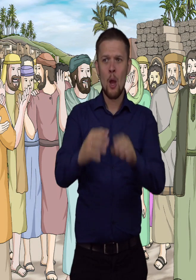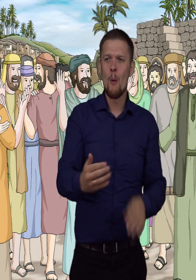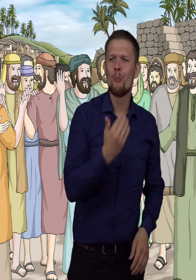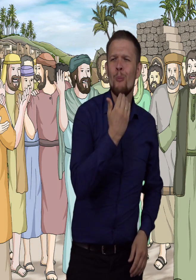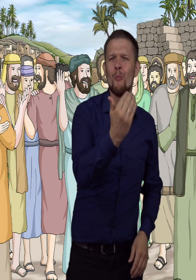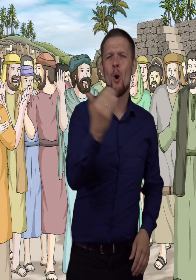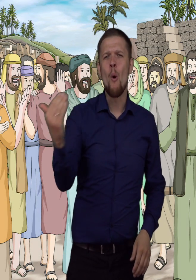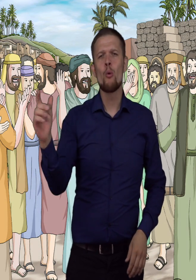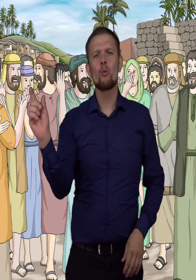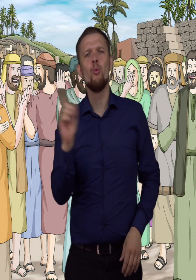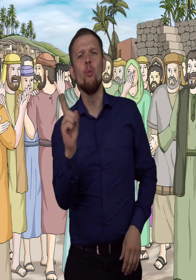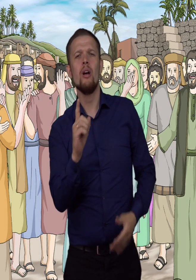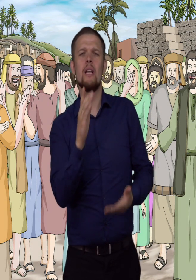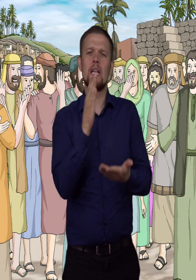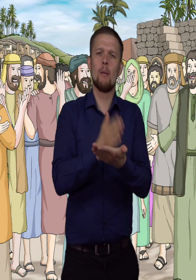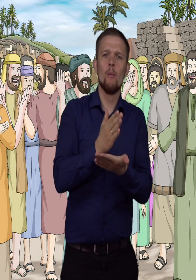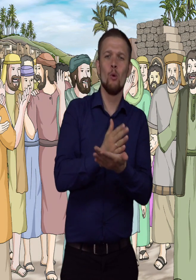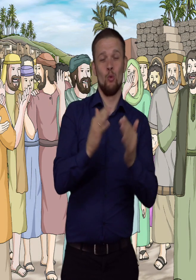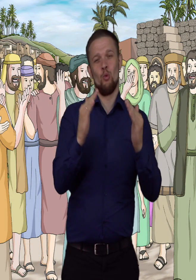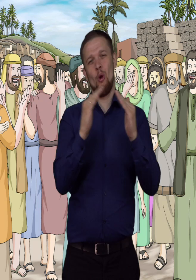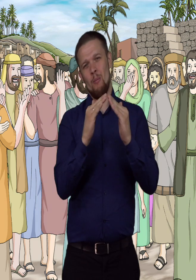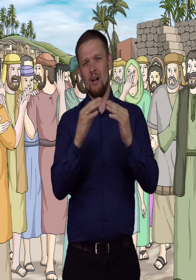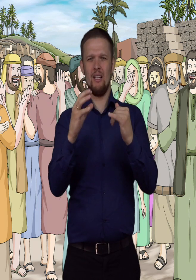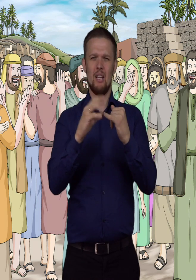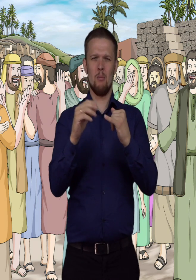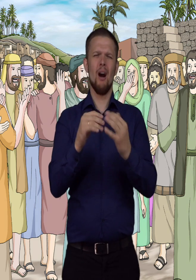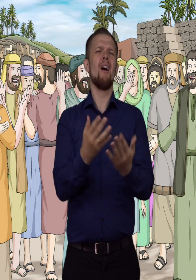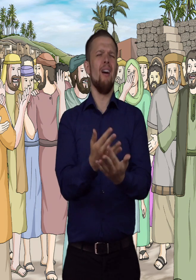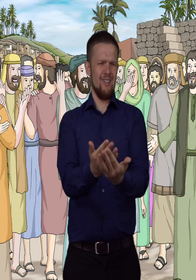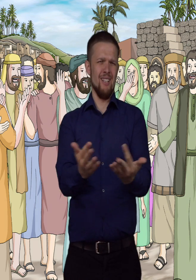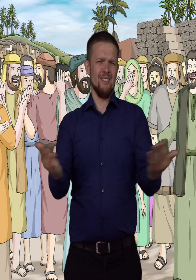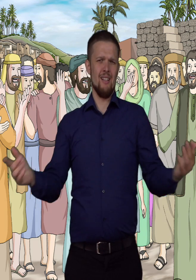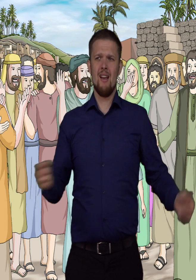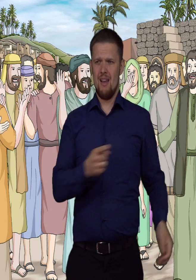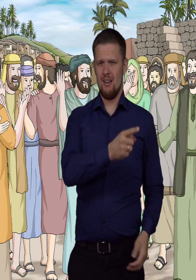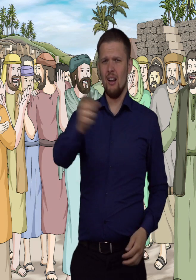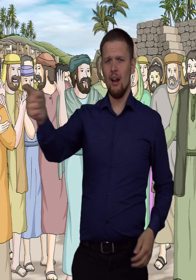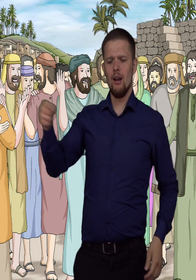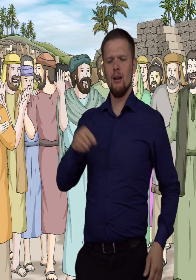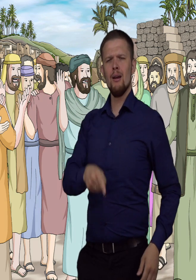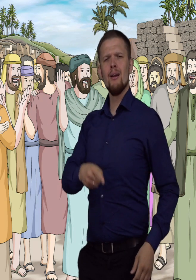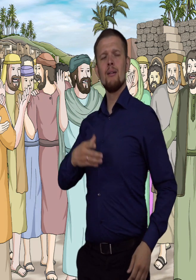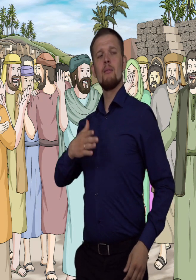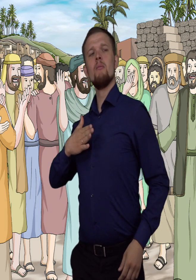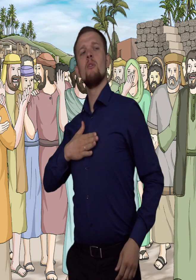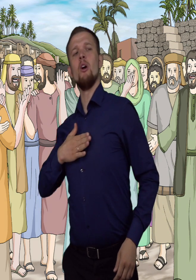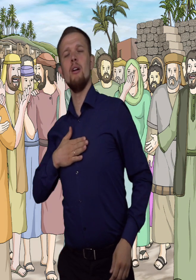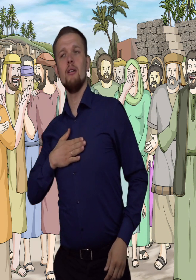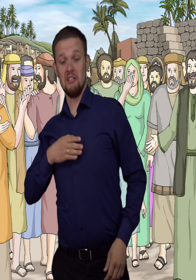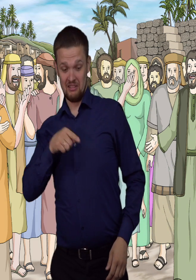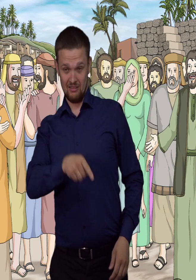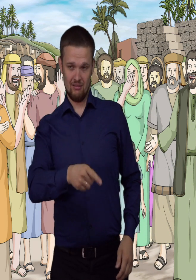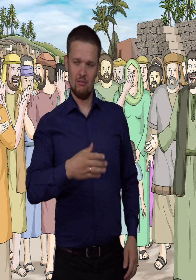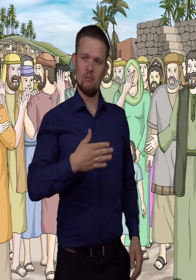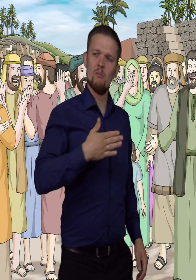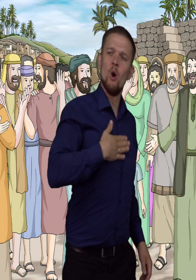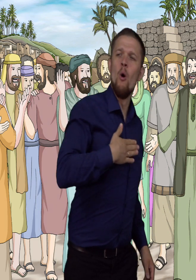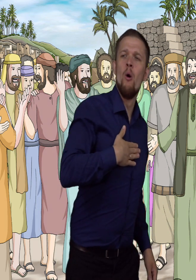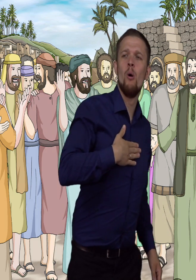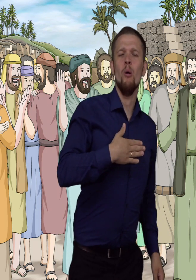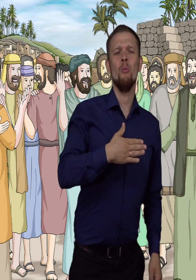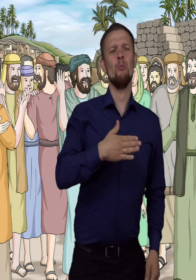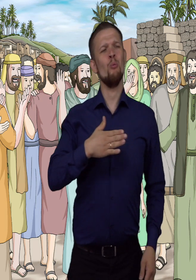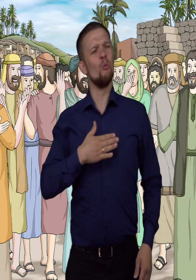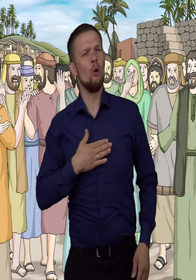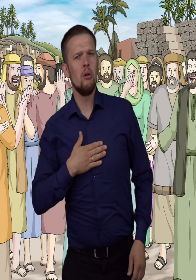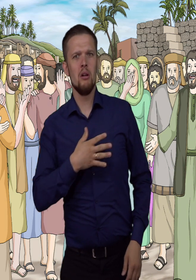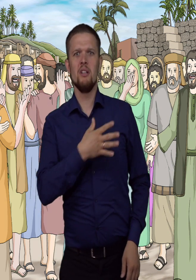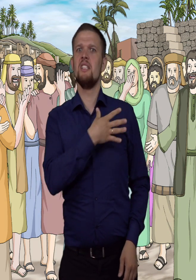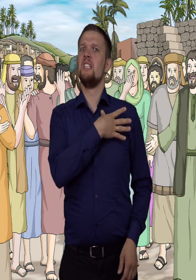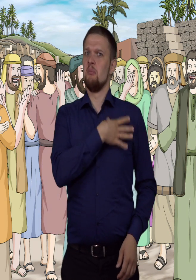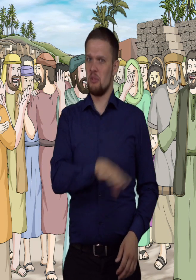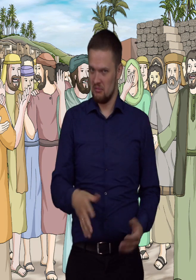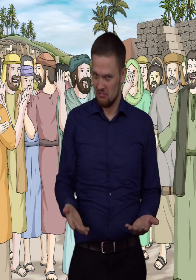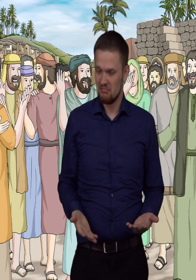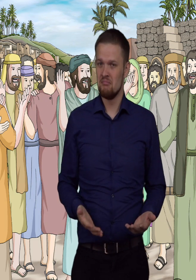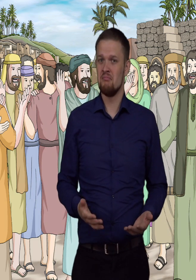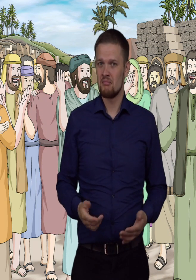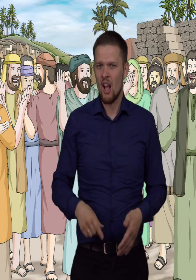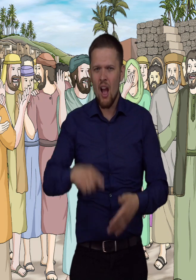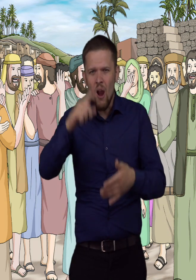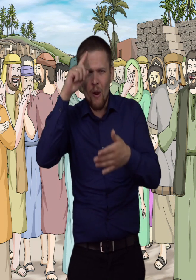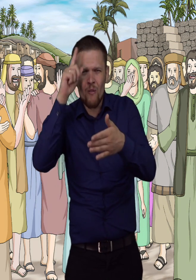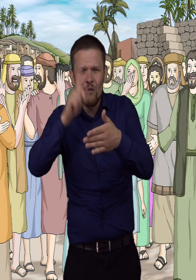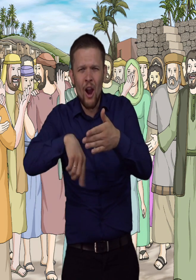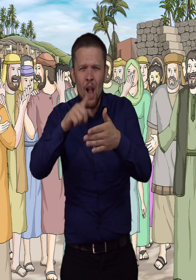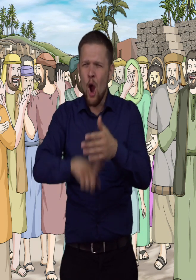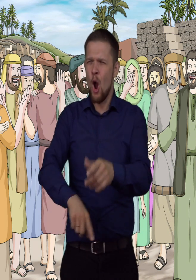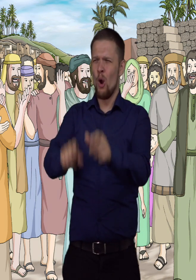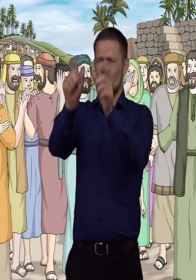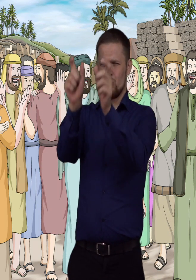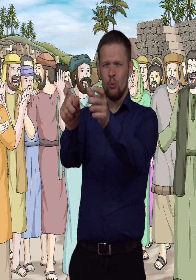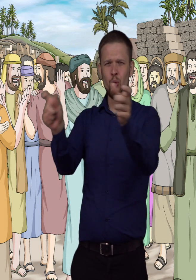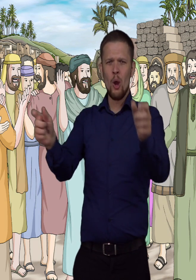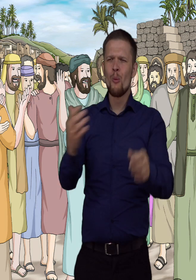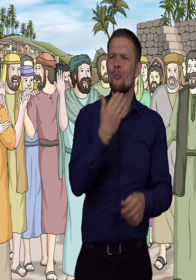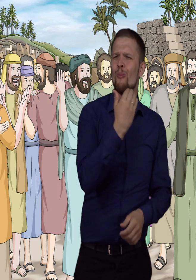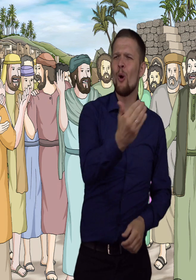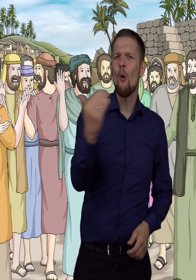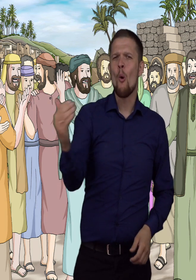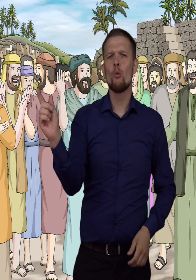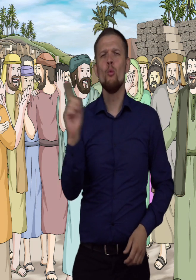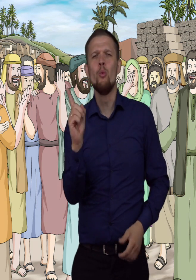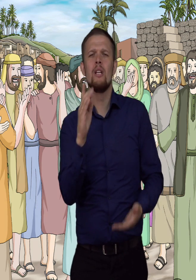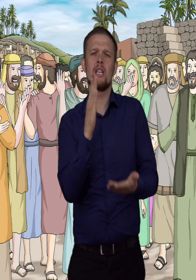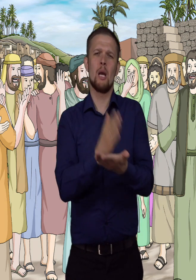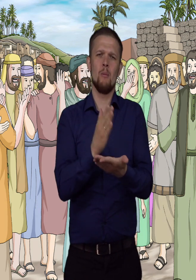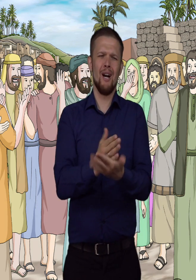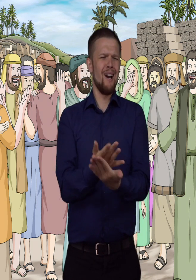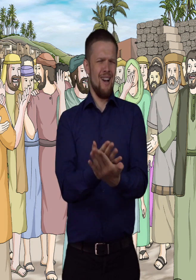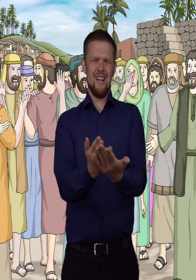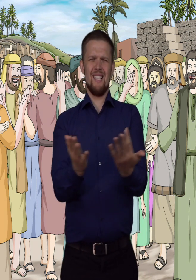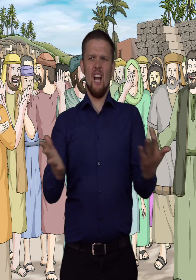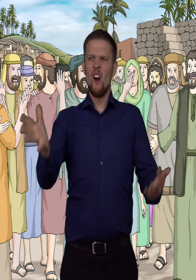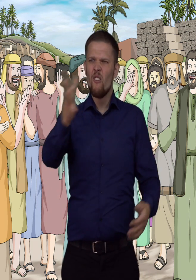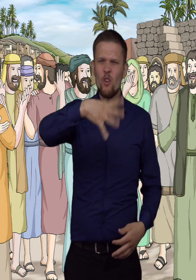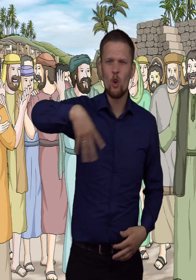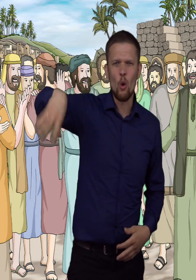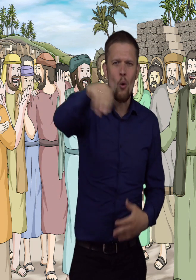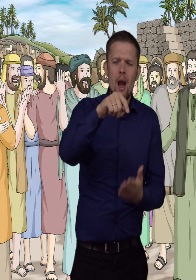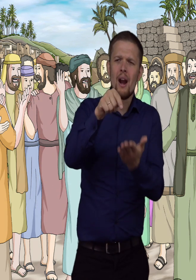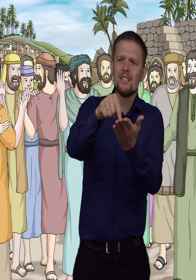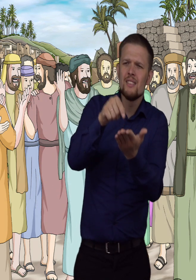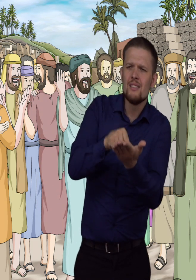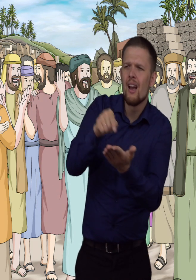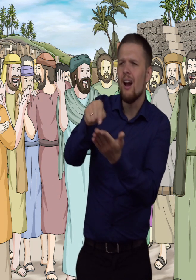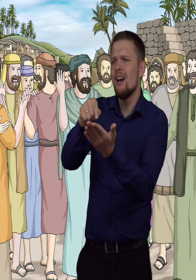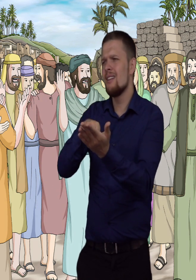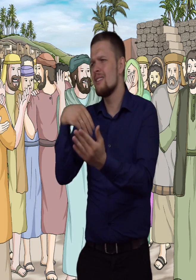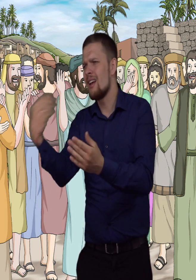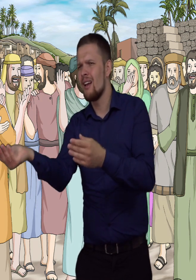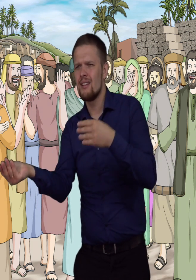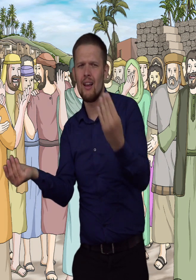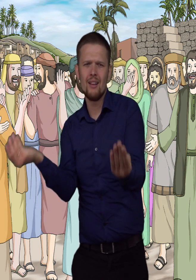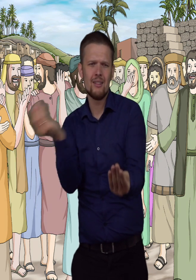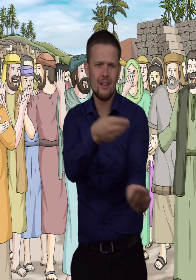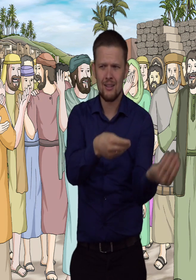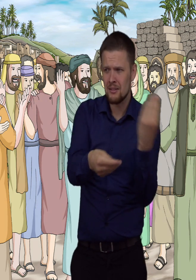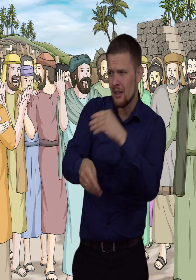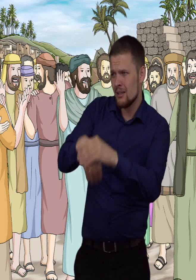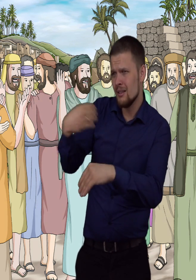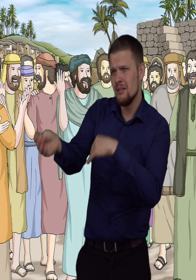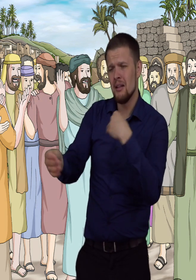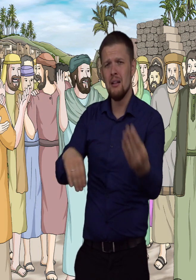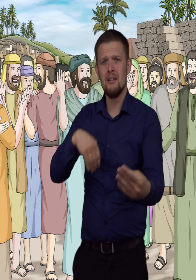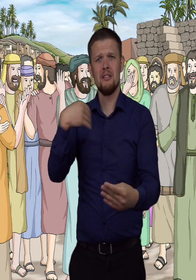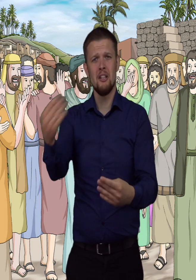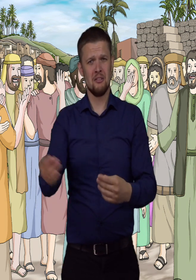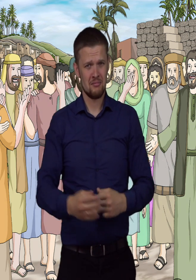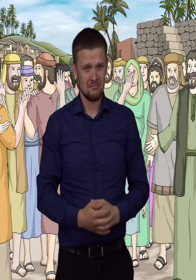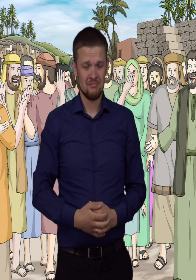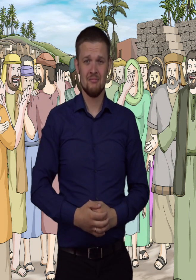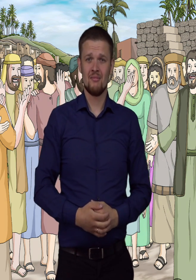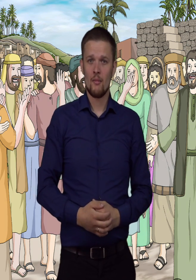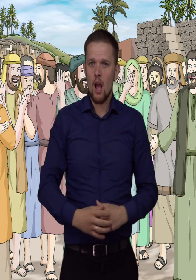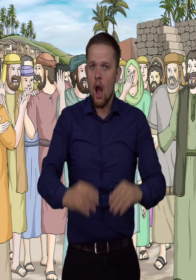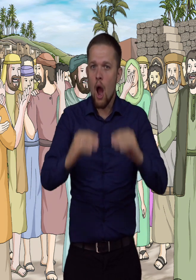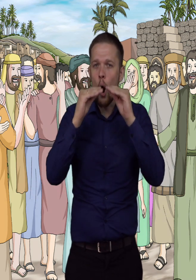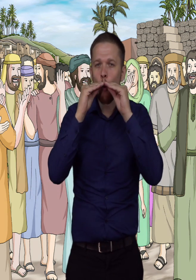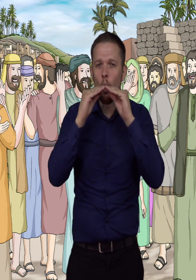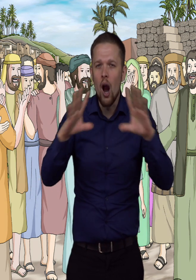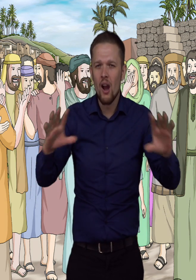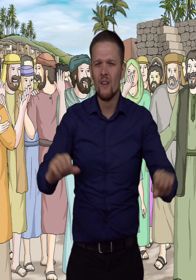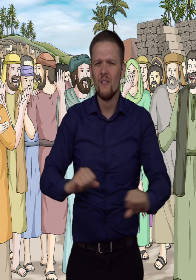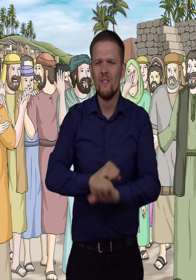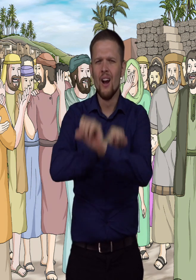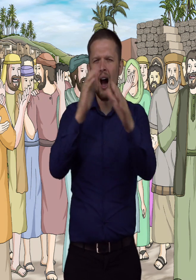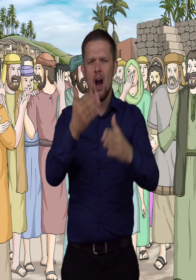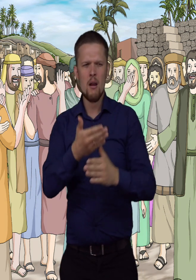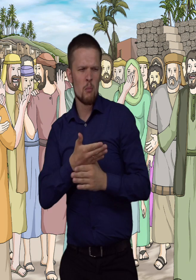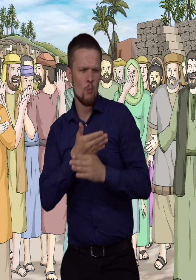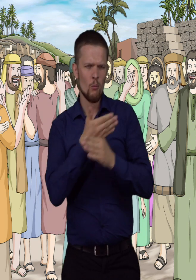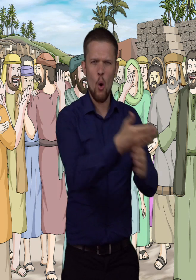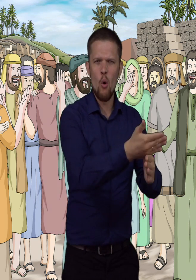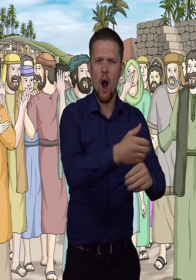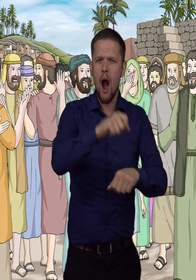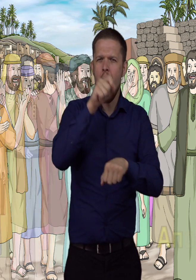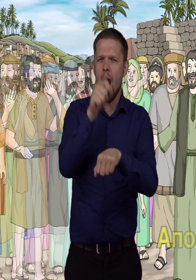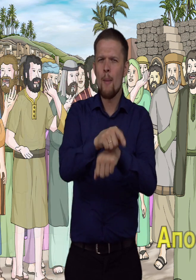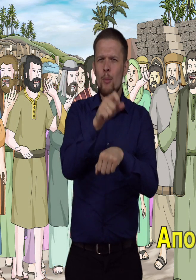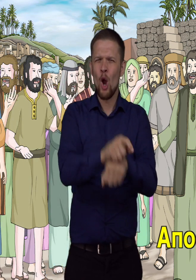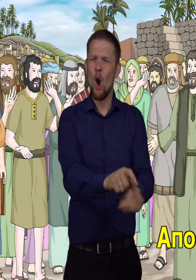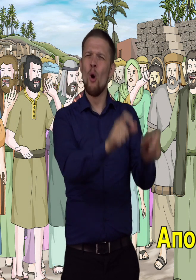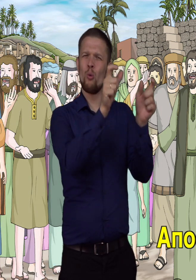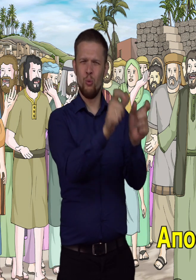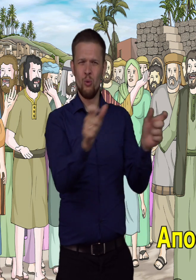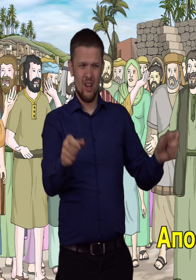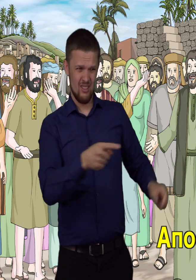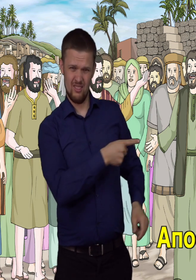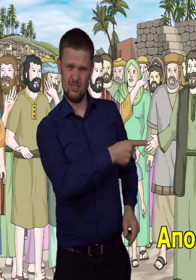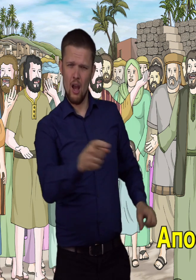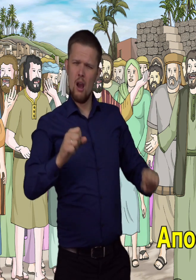No one claimed that any of his possessions was his own, but they shared everything they owned.